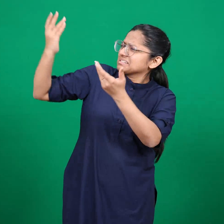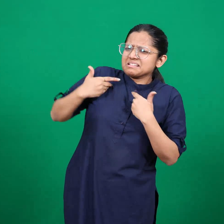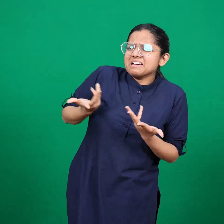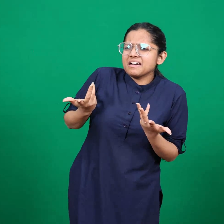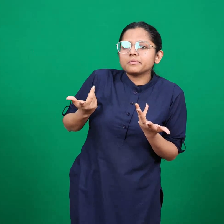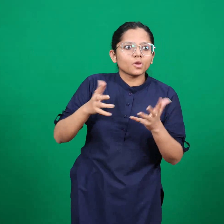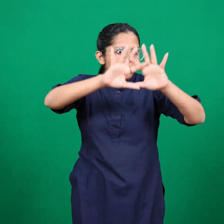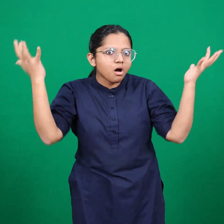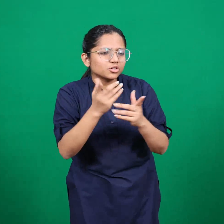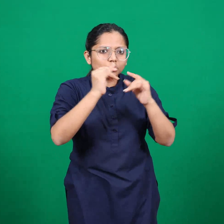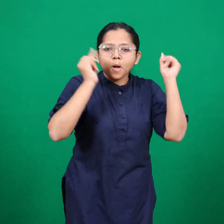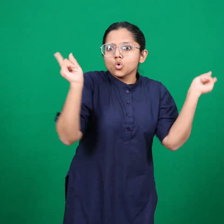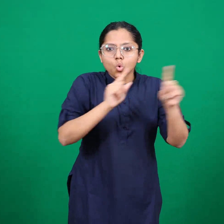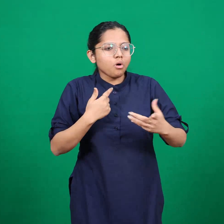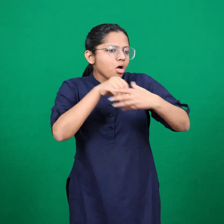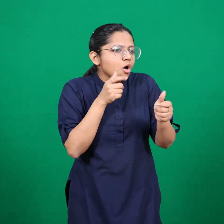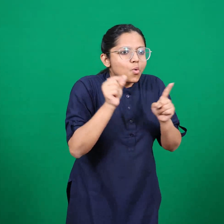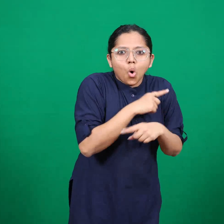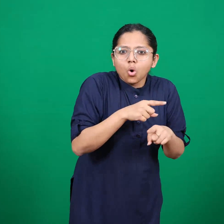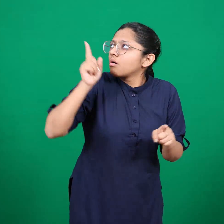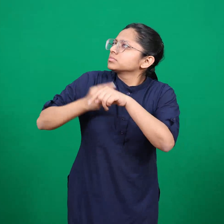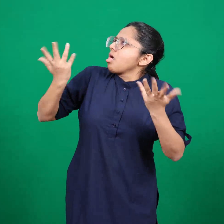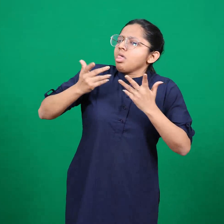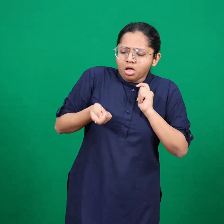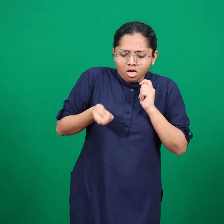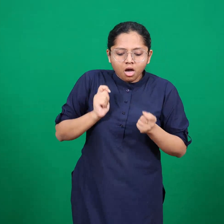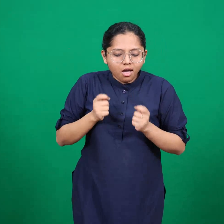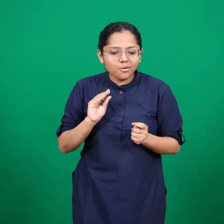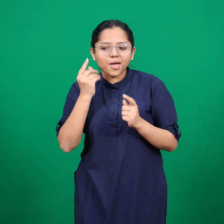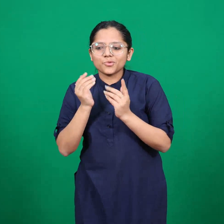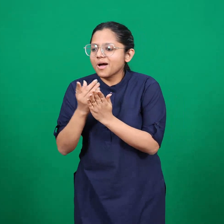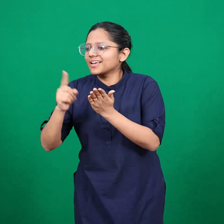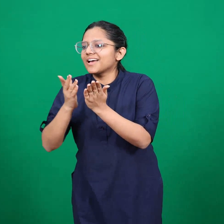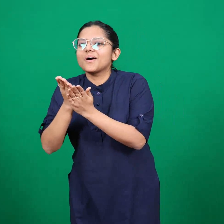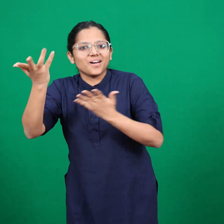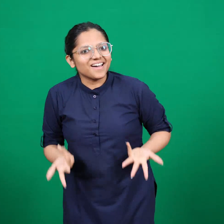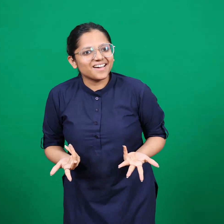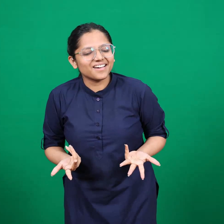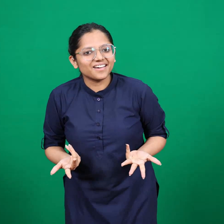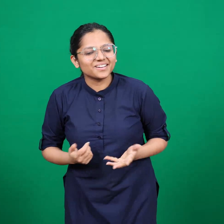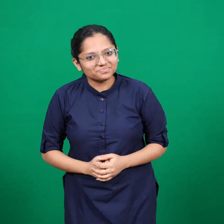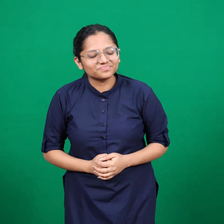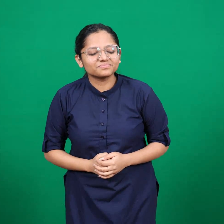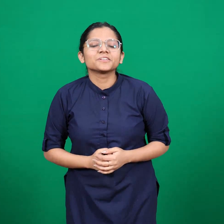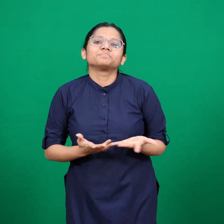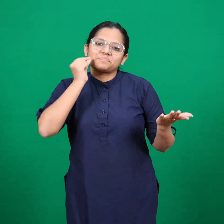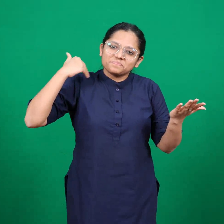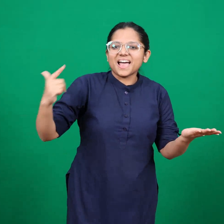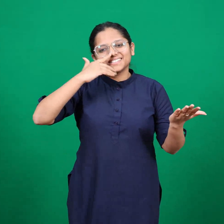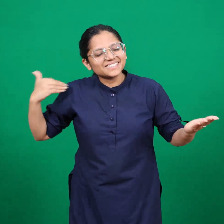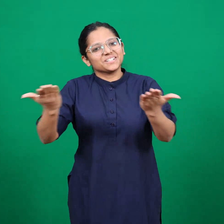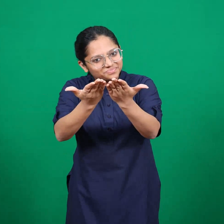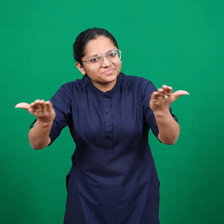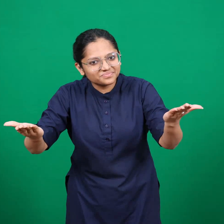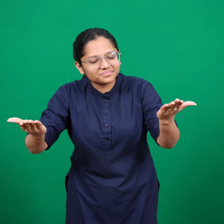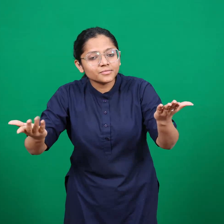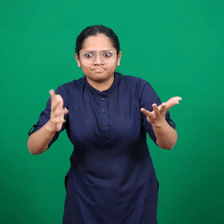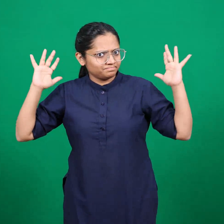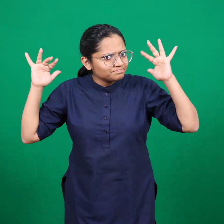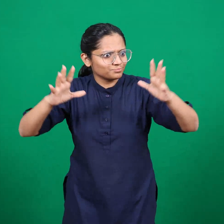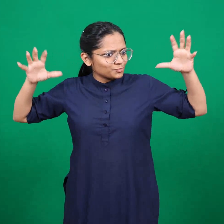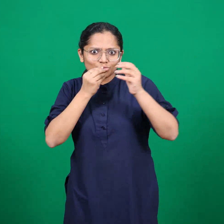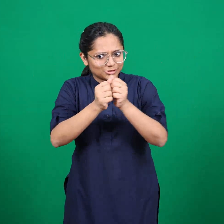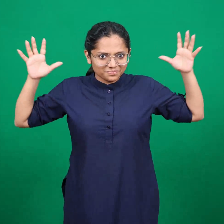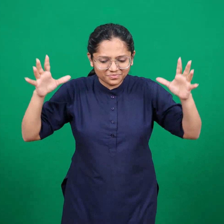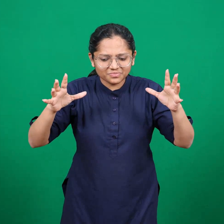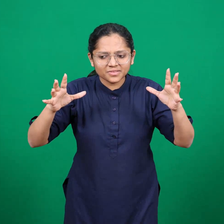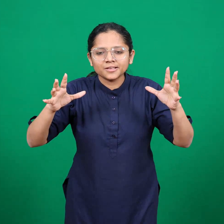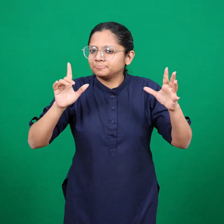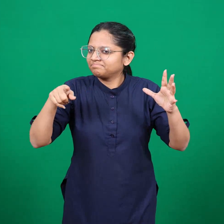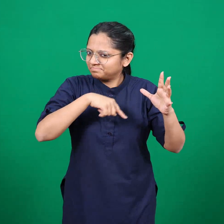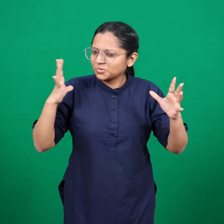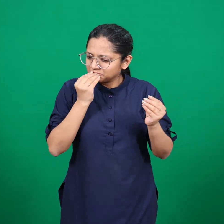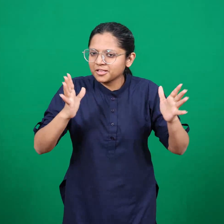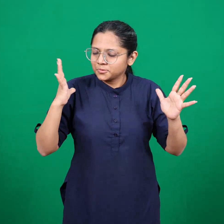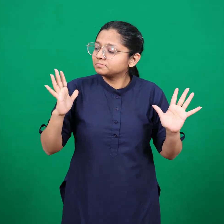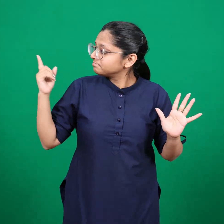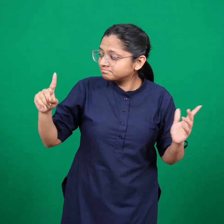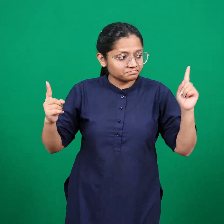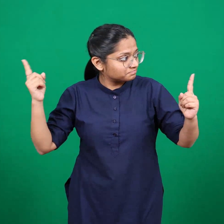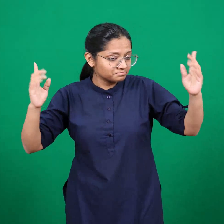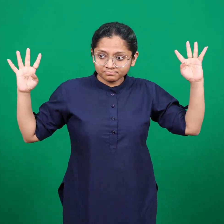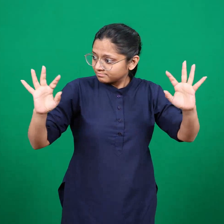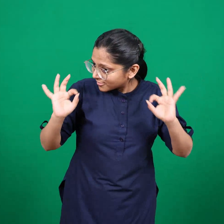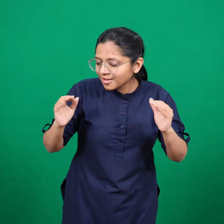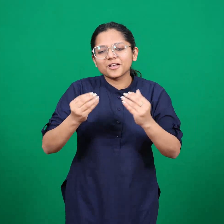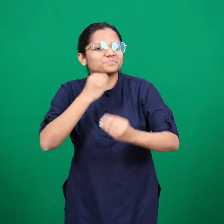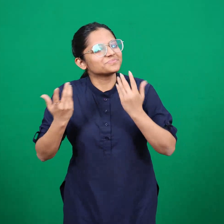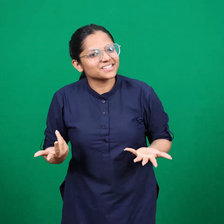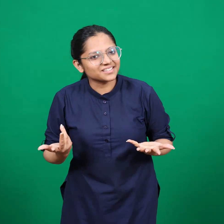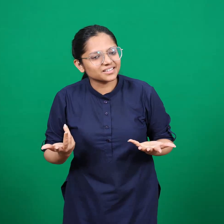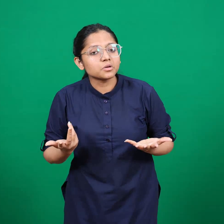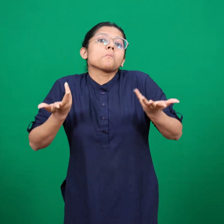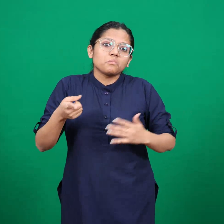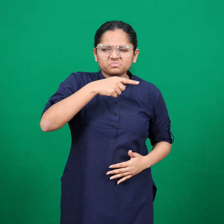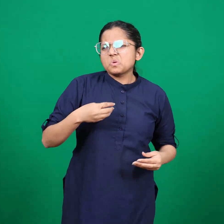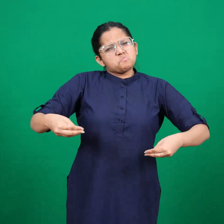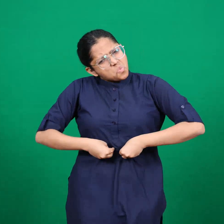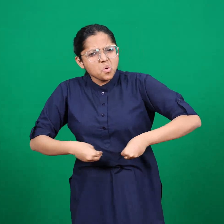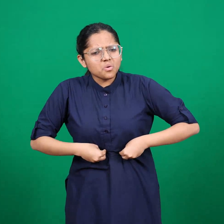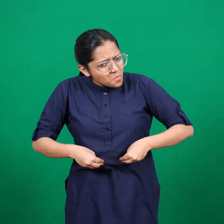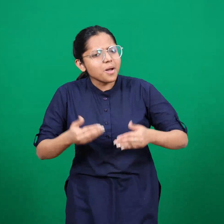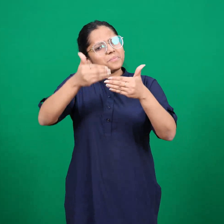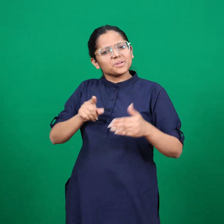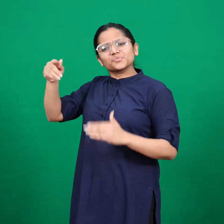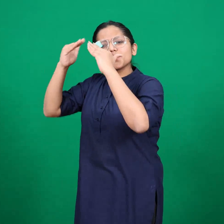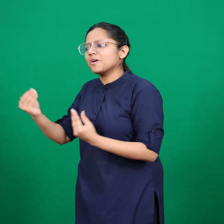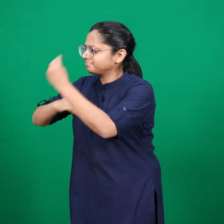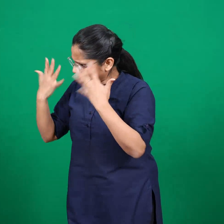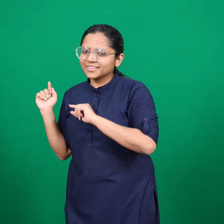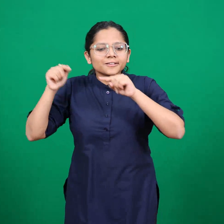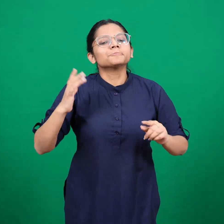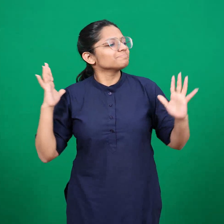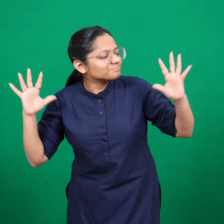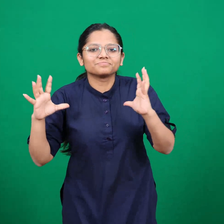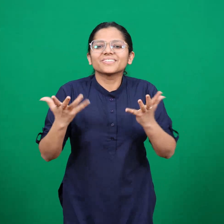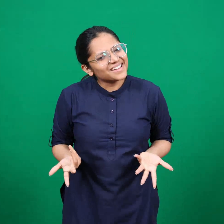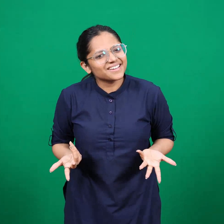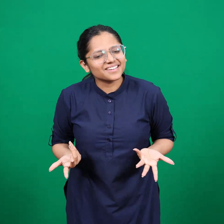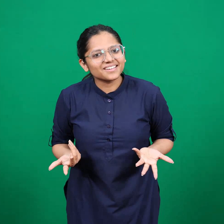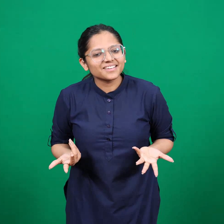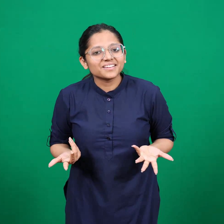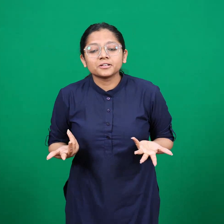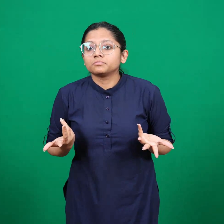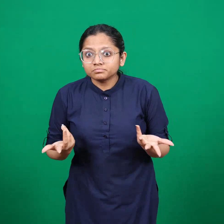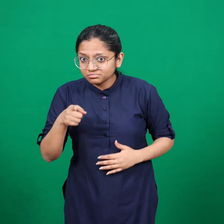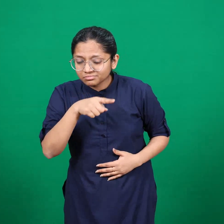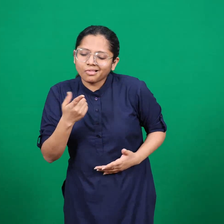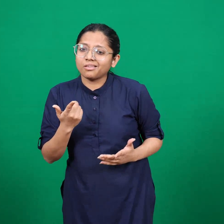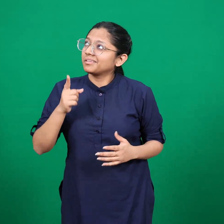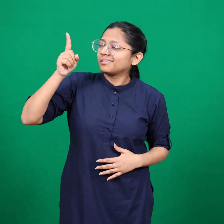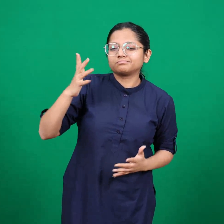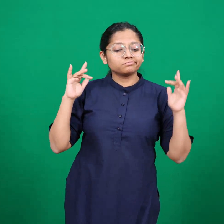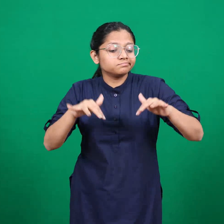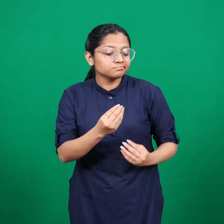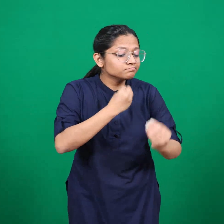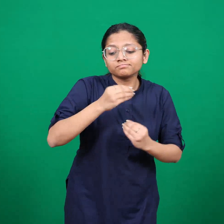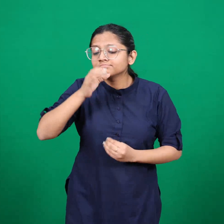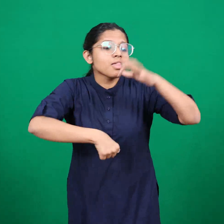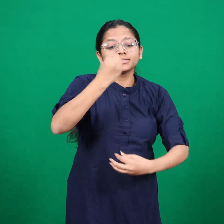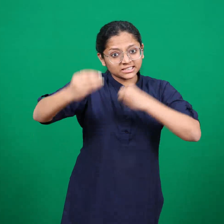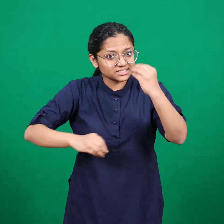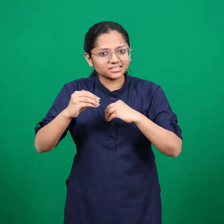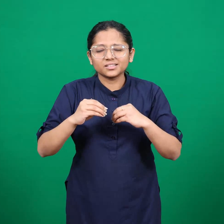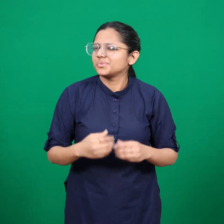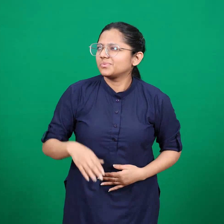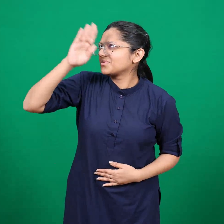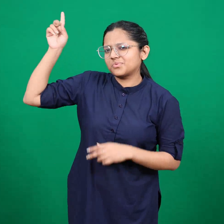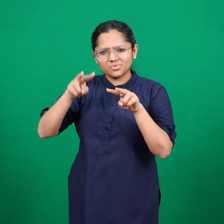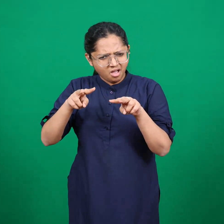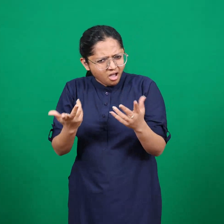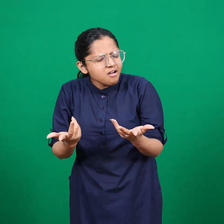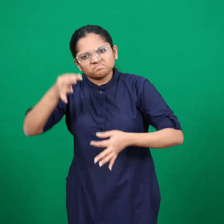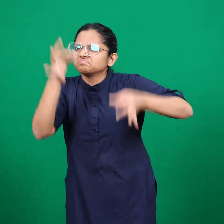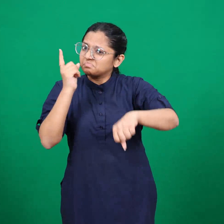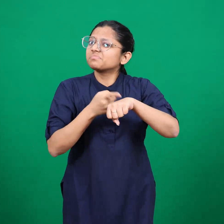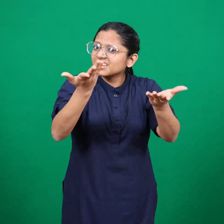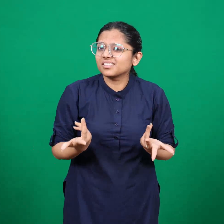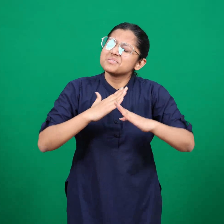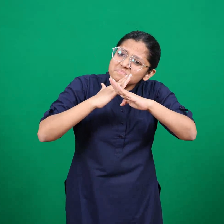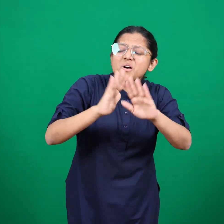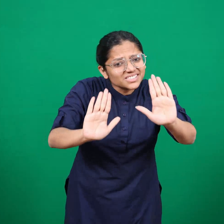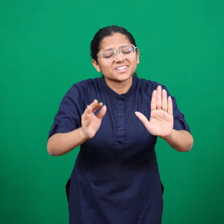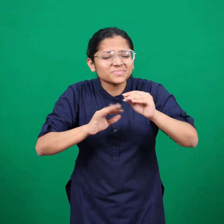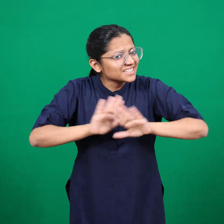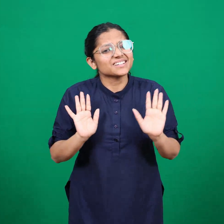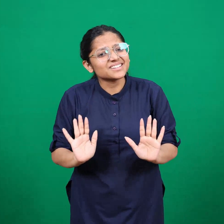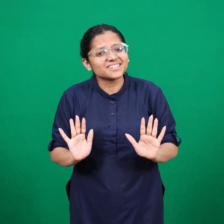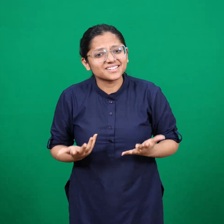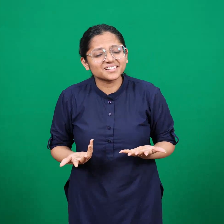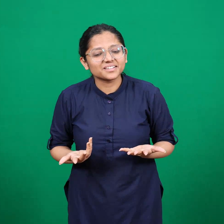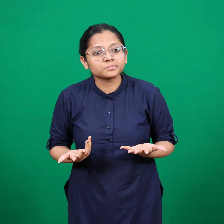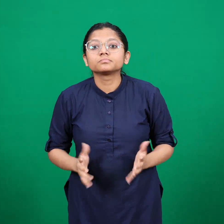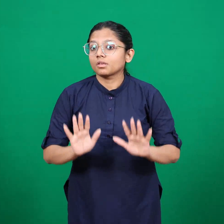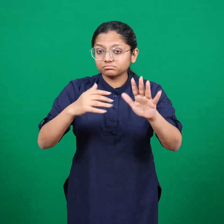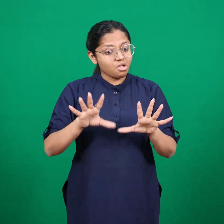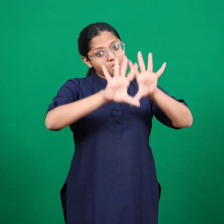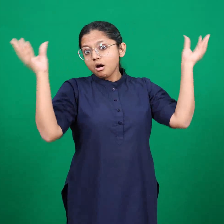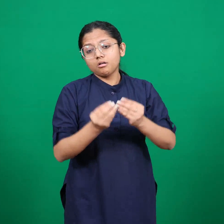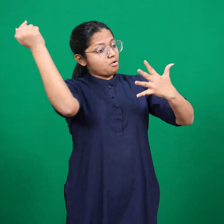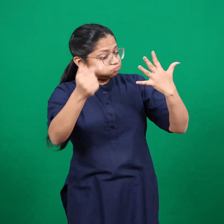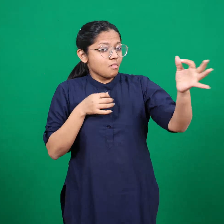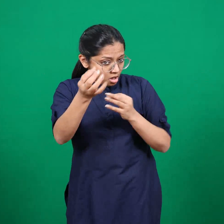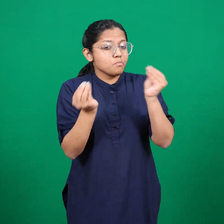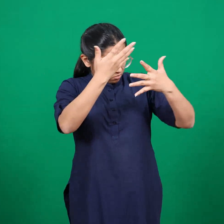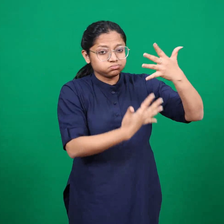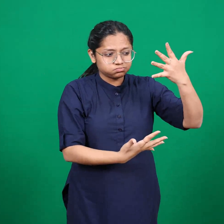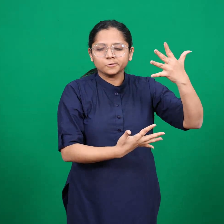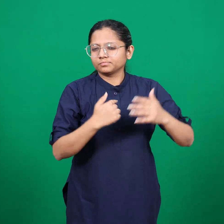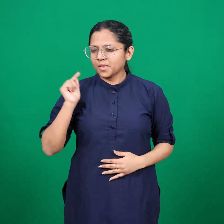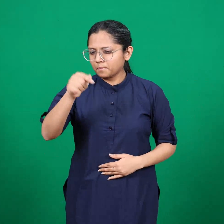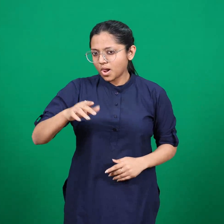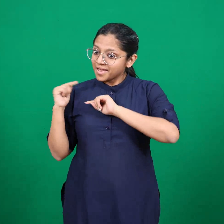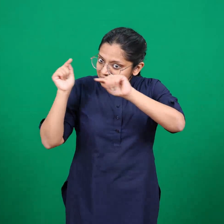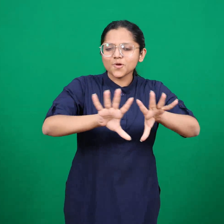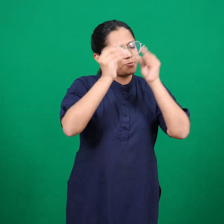But when we are judged by the Lord, we are being disciplined so that we will not be condemned with the world. So, my brothers, when you come together to eat, wait for one another. If anyone is hungry, he should eat at home, so that when you come together it will not result in judgment.